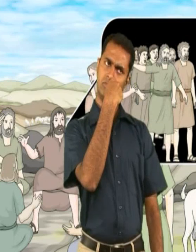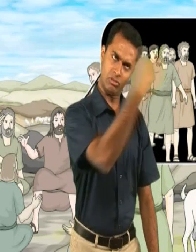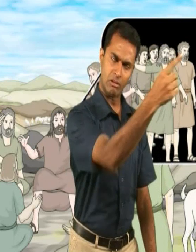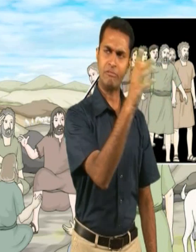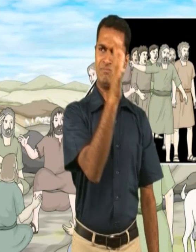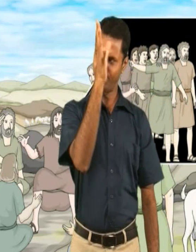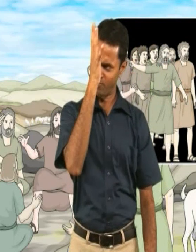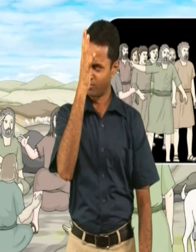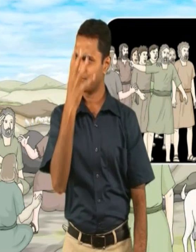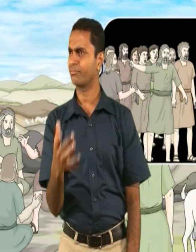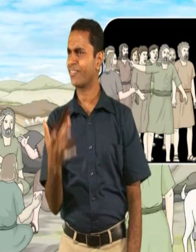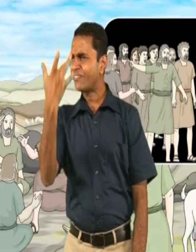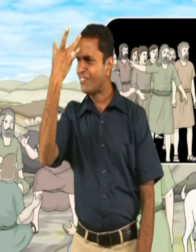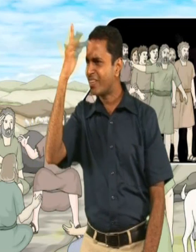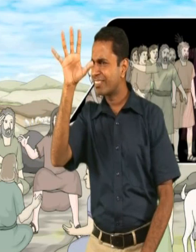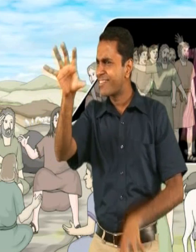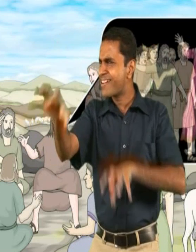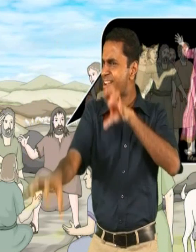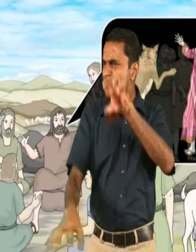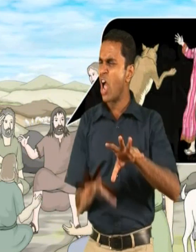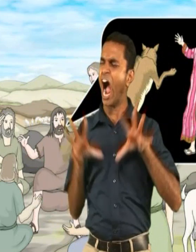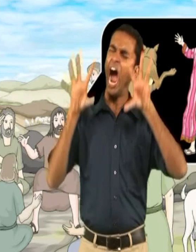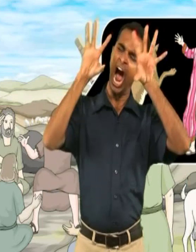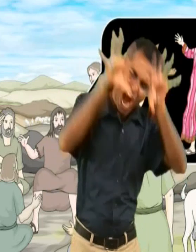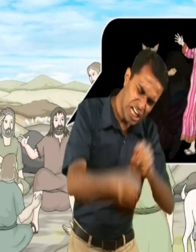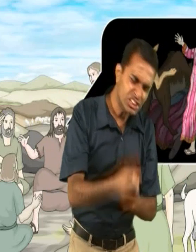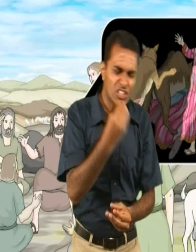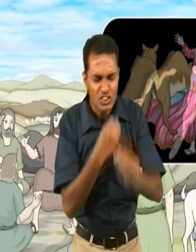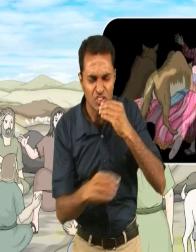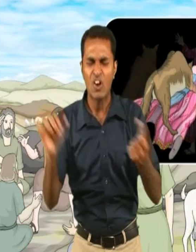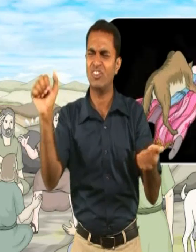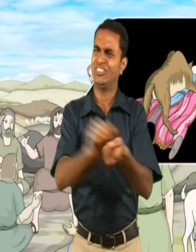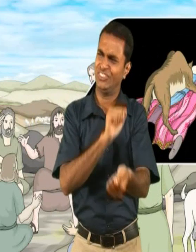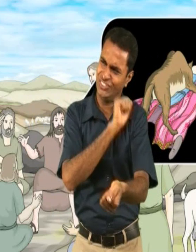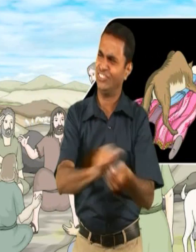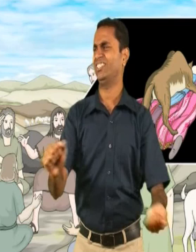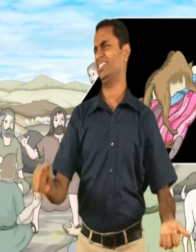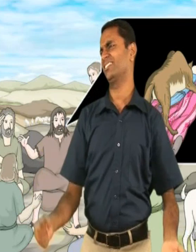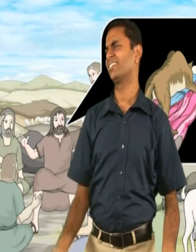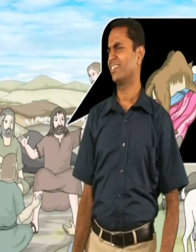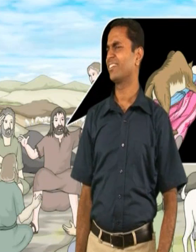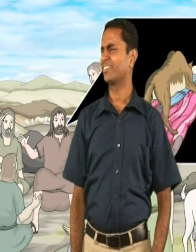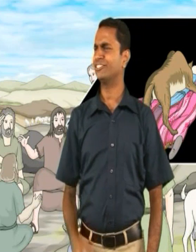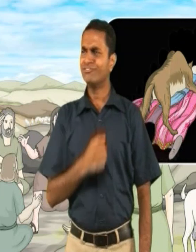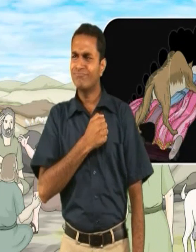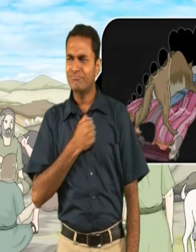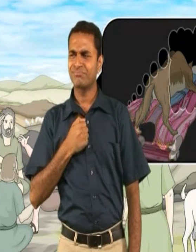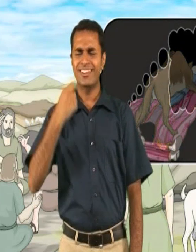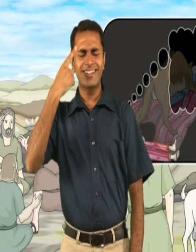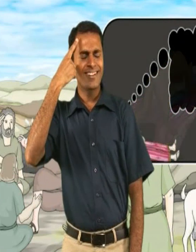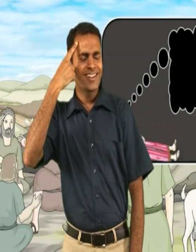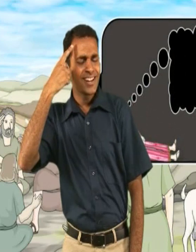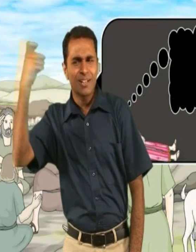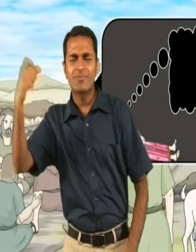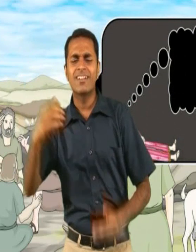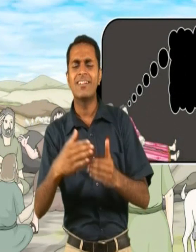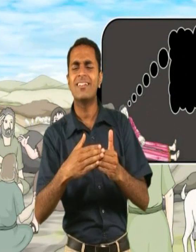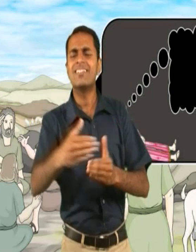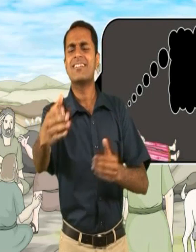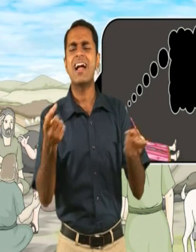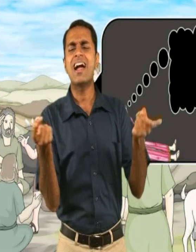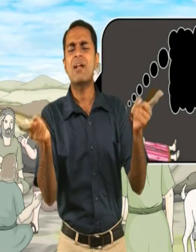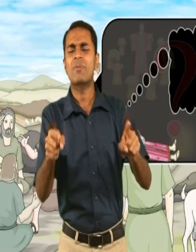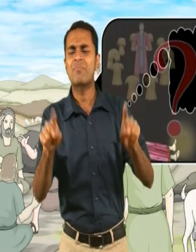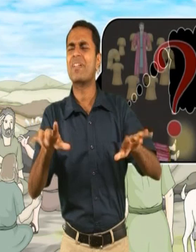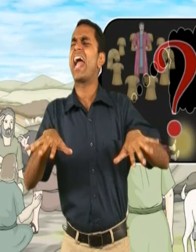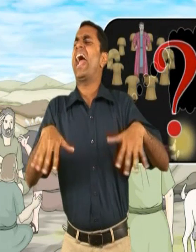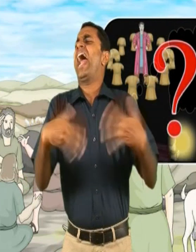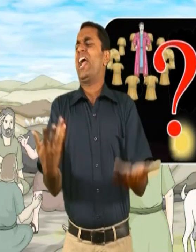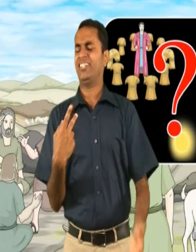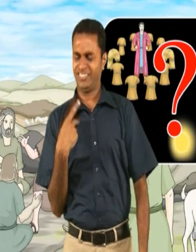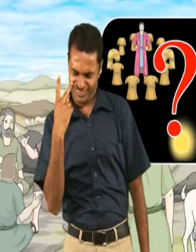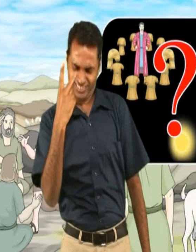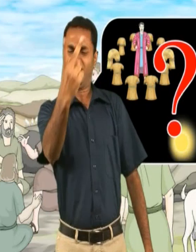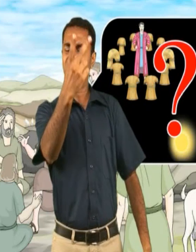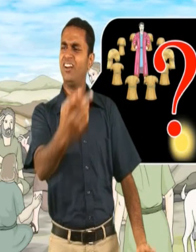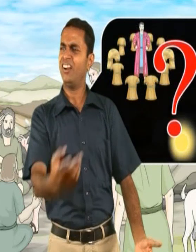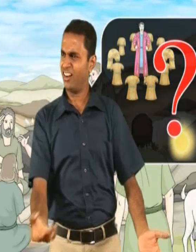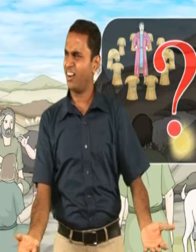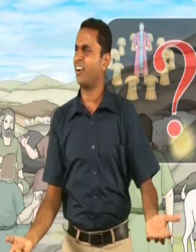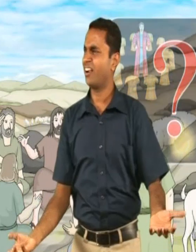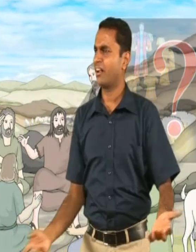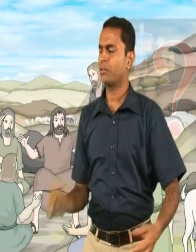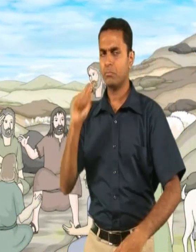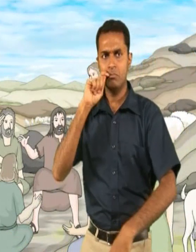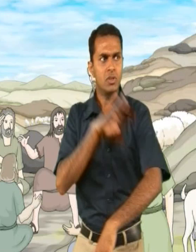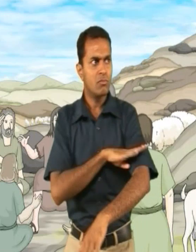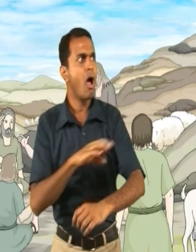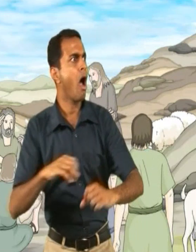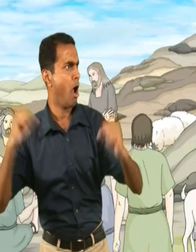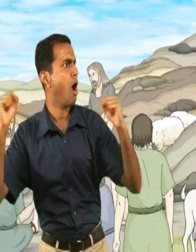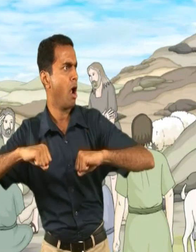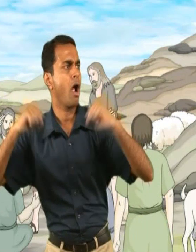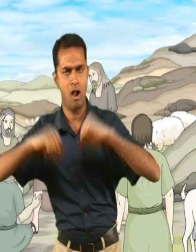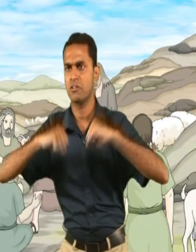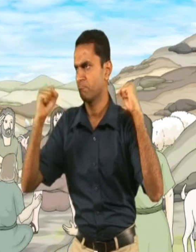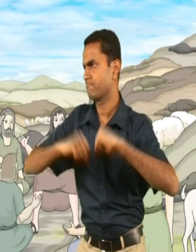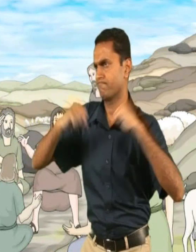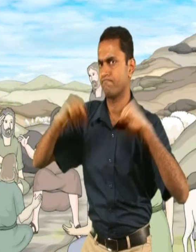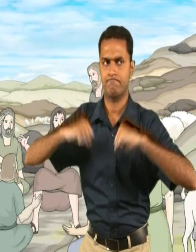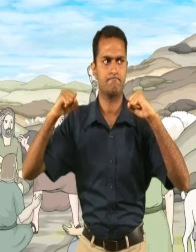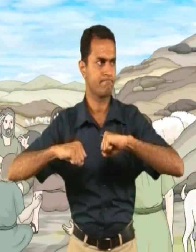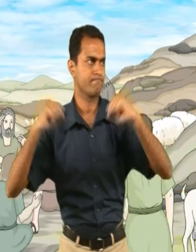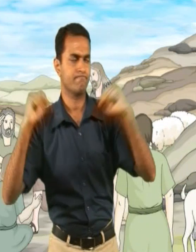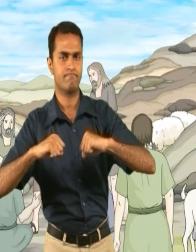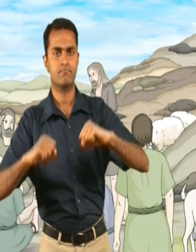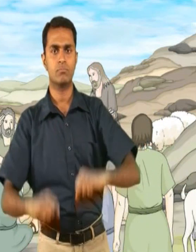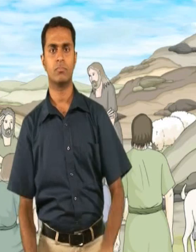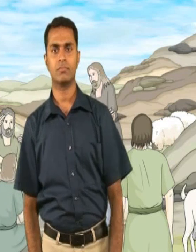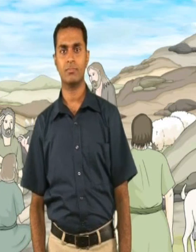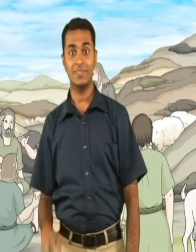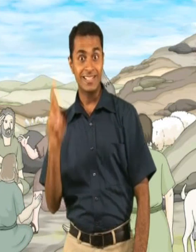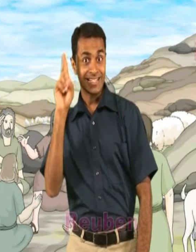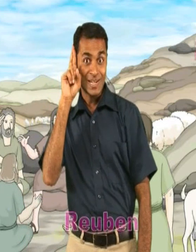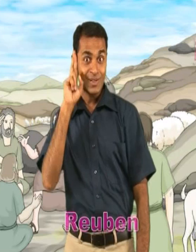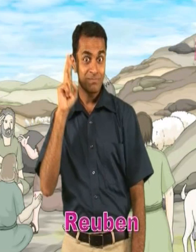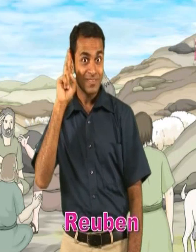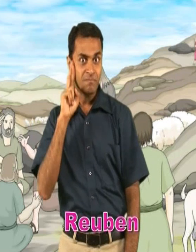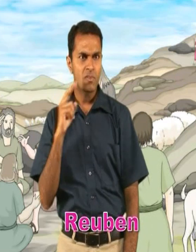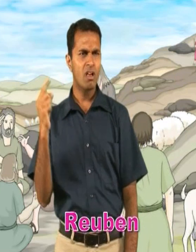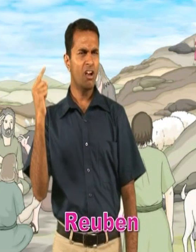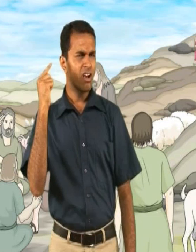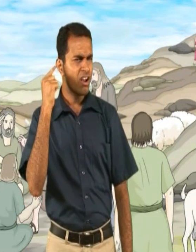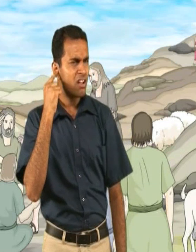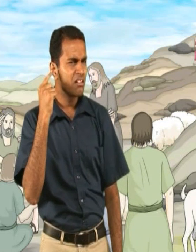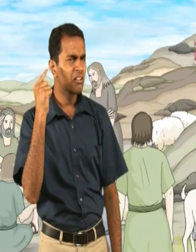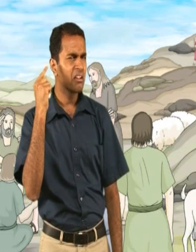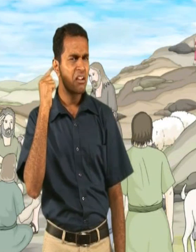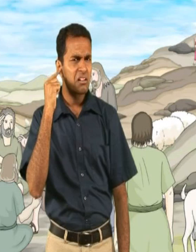We can say that a vicious animal has devoured him. Then we shall see what becomes of his dreams!”